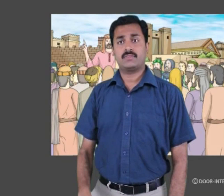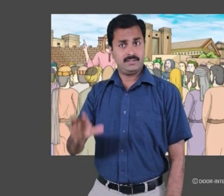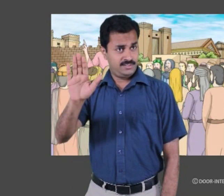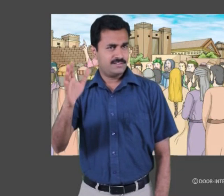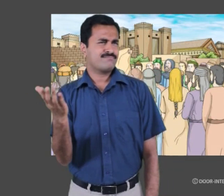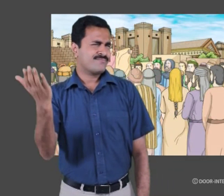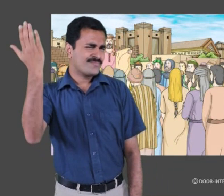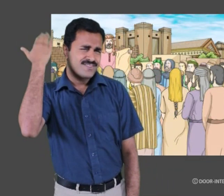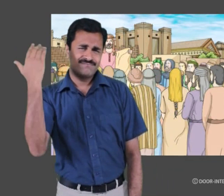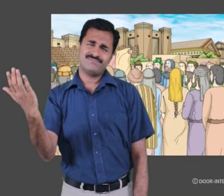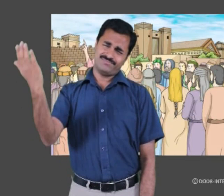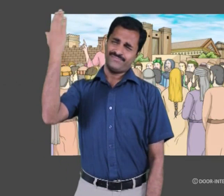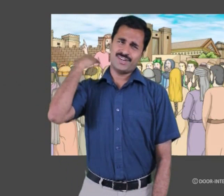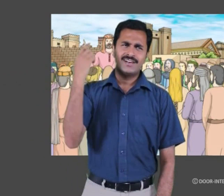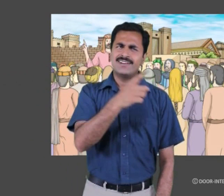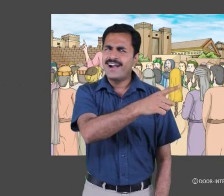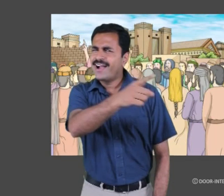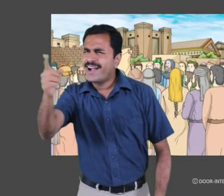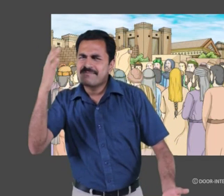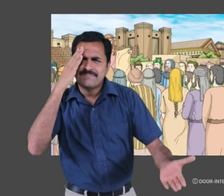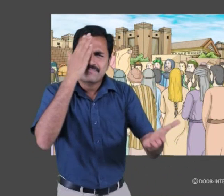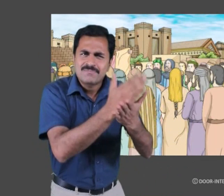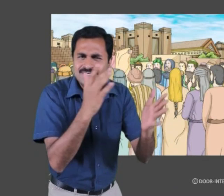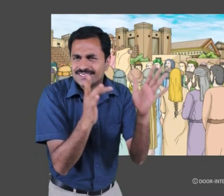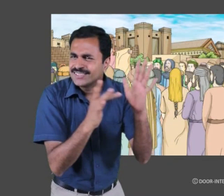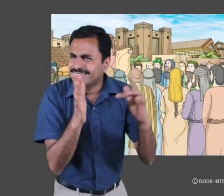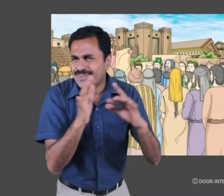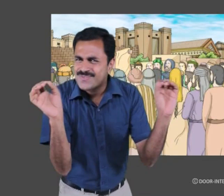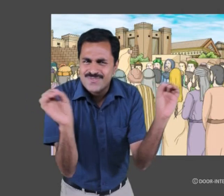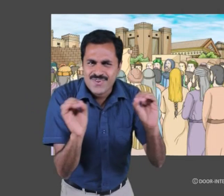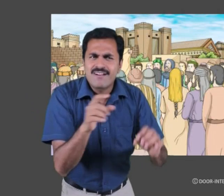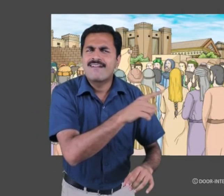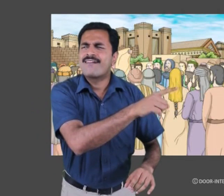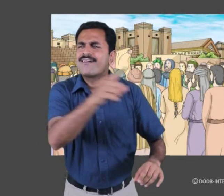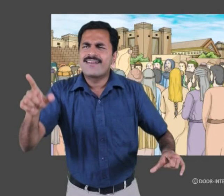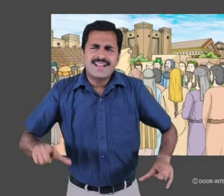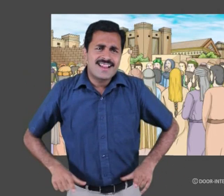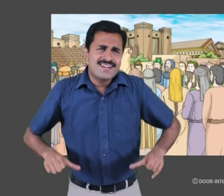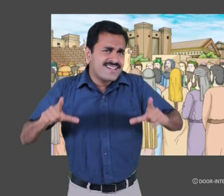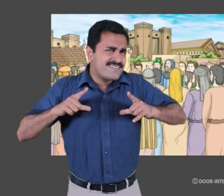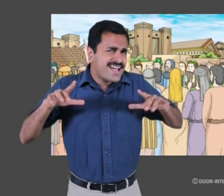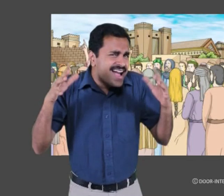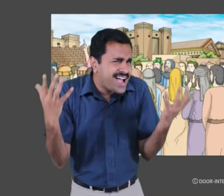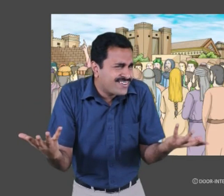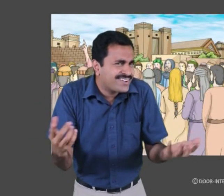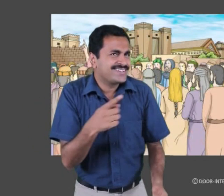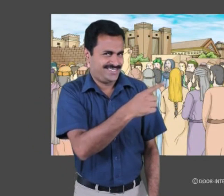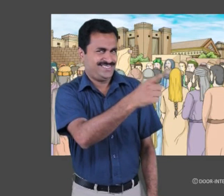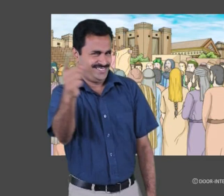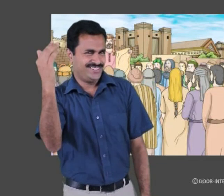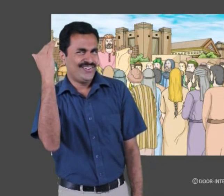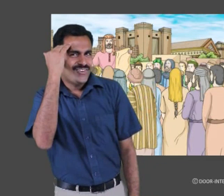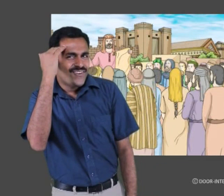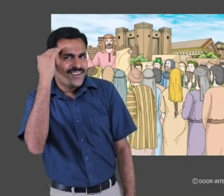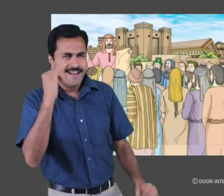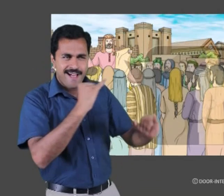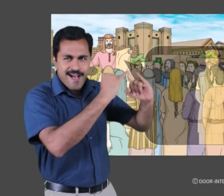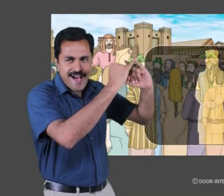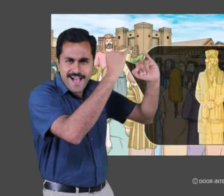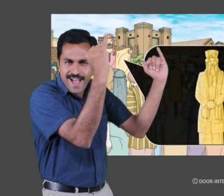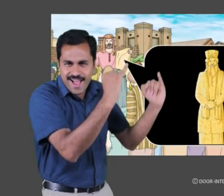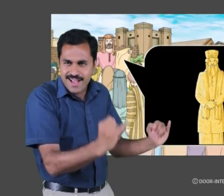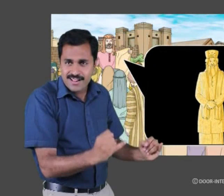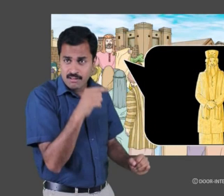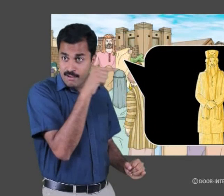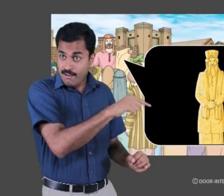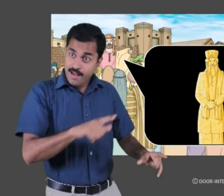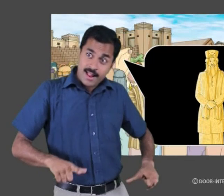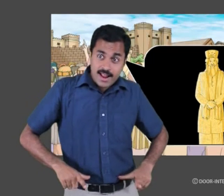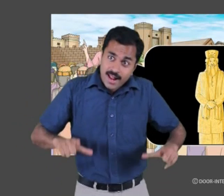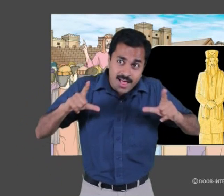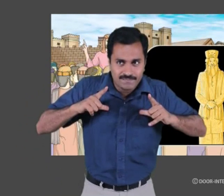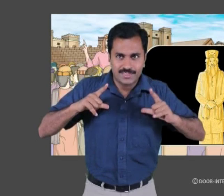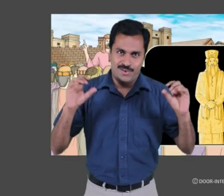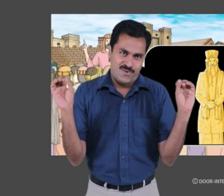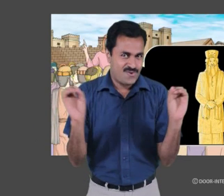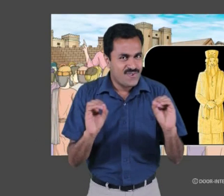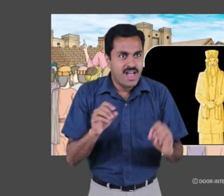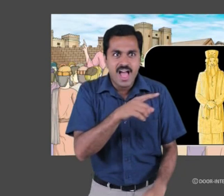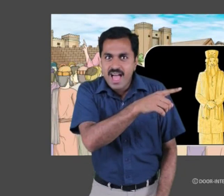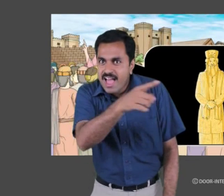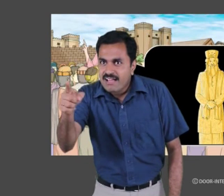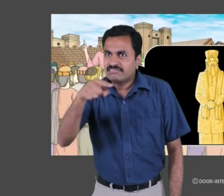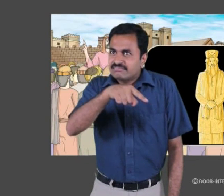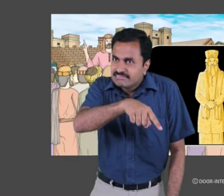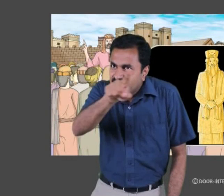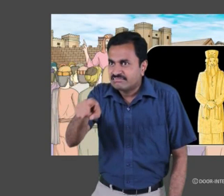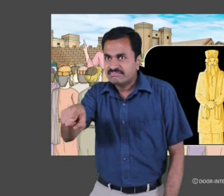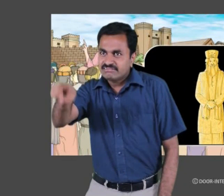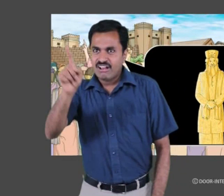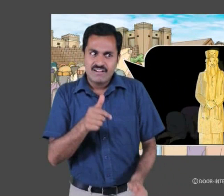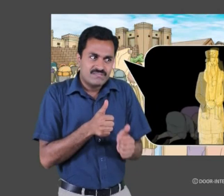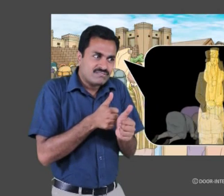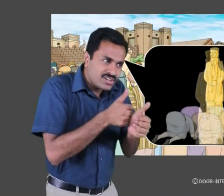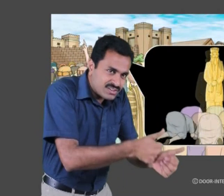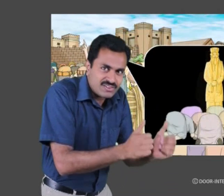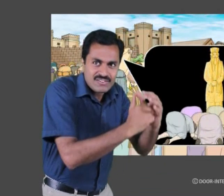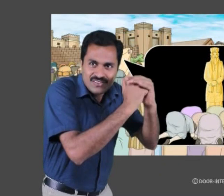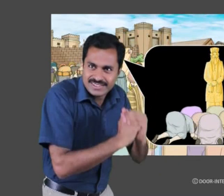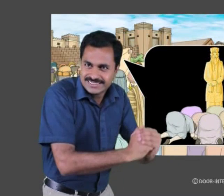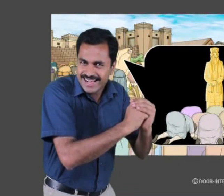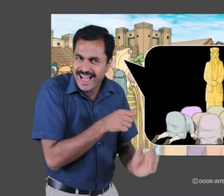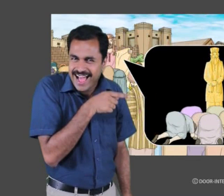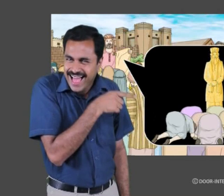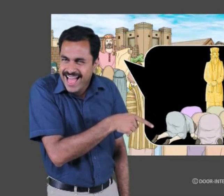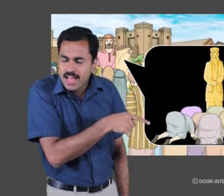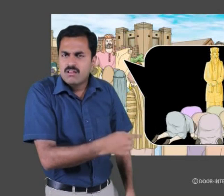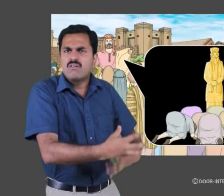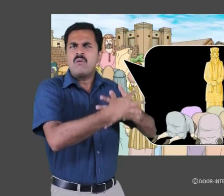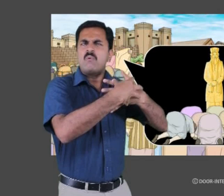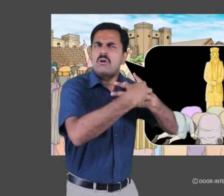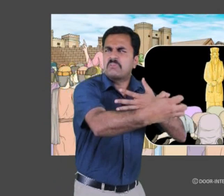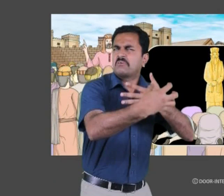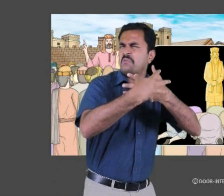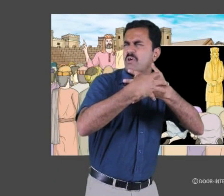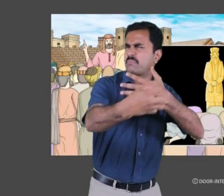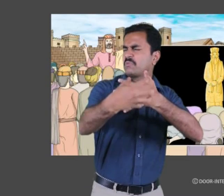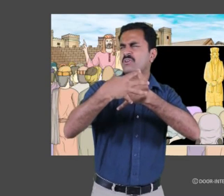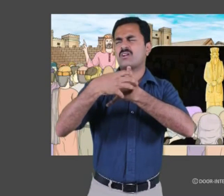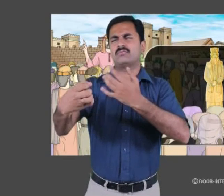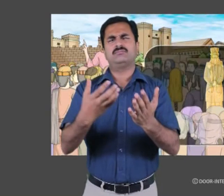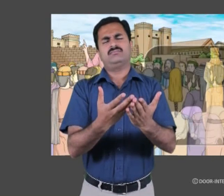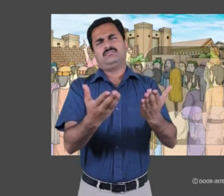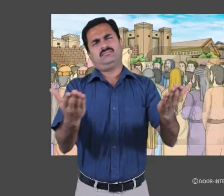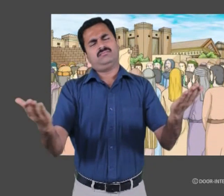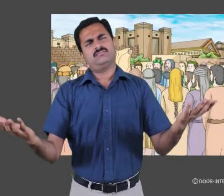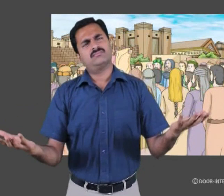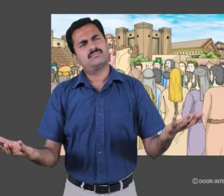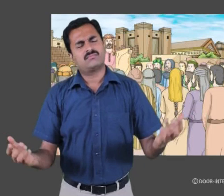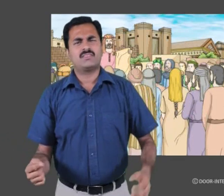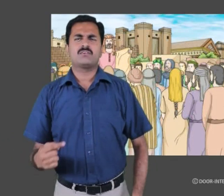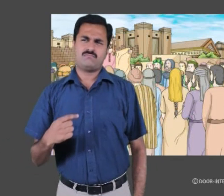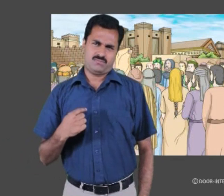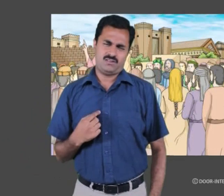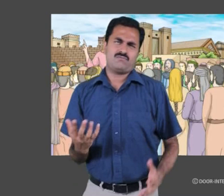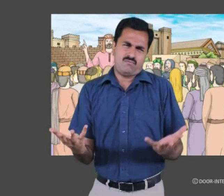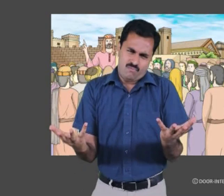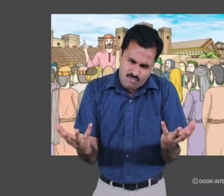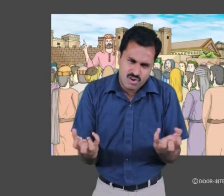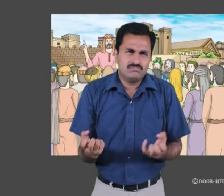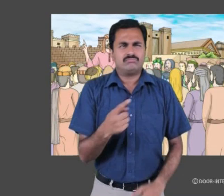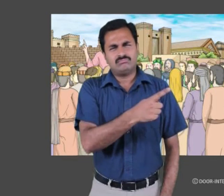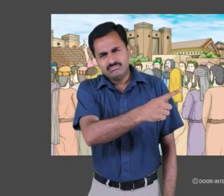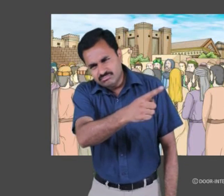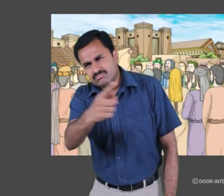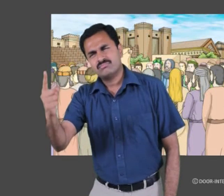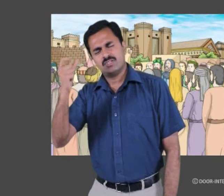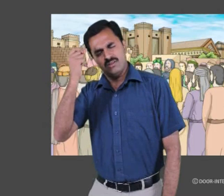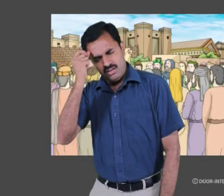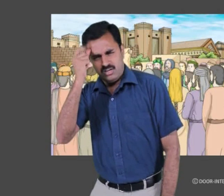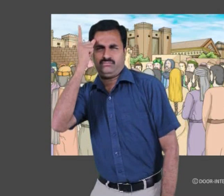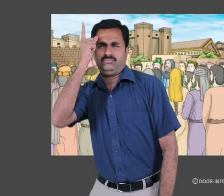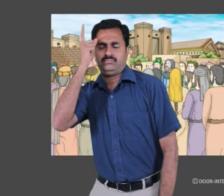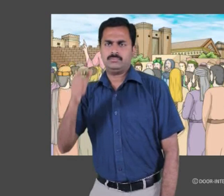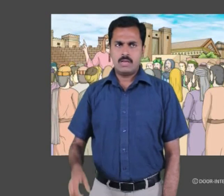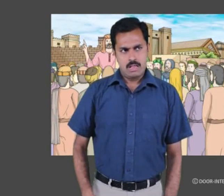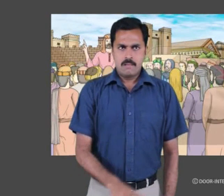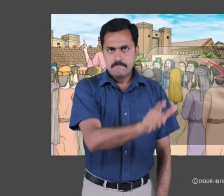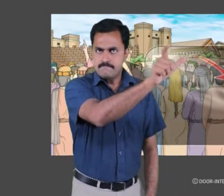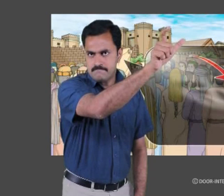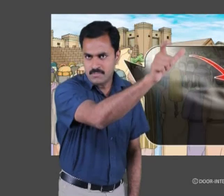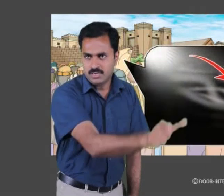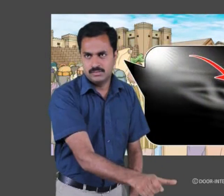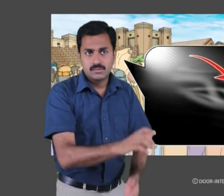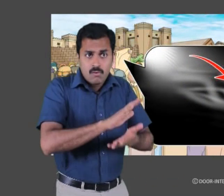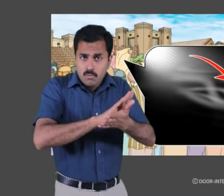You know that when you were pagans, you were influenced and led astray to mute idols.